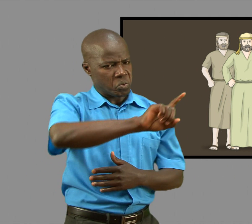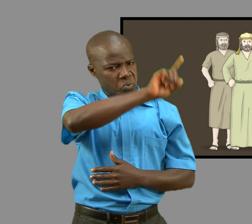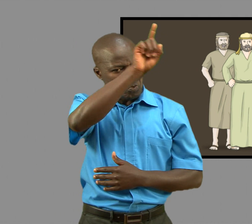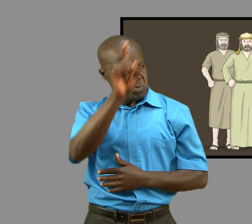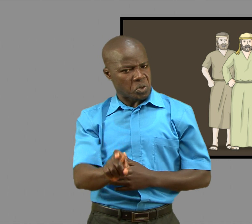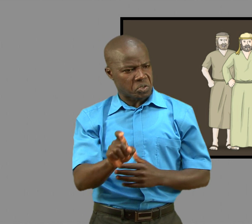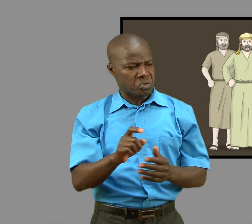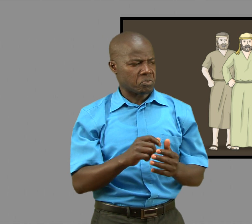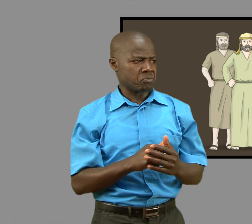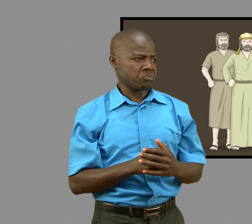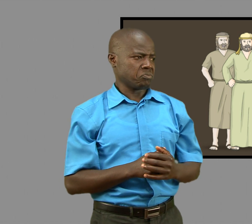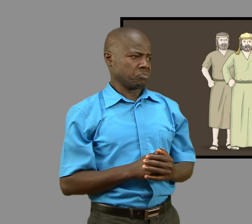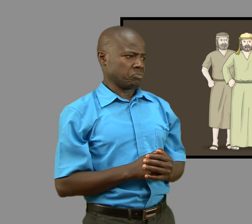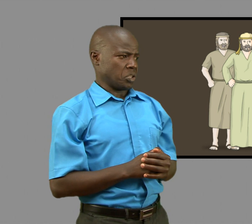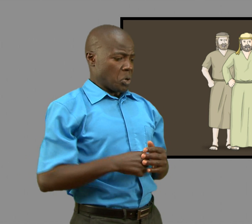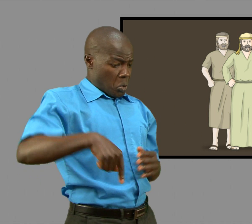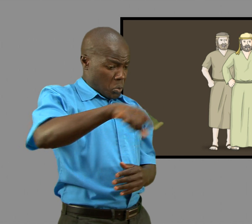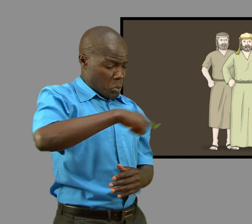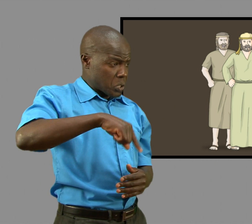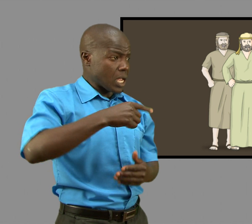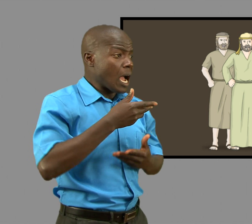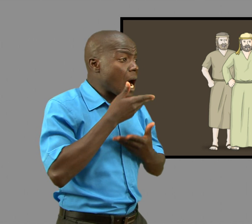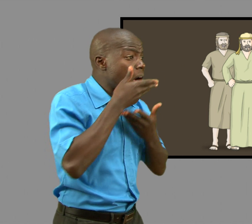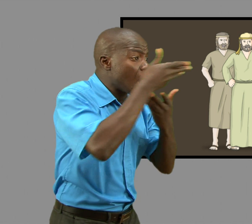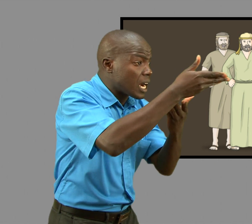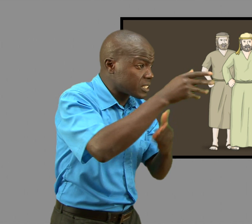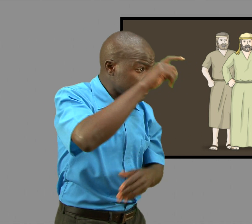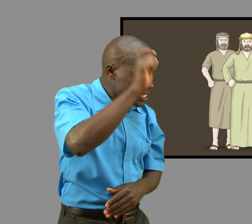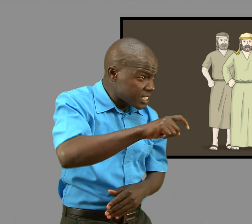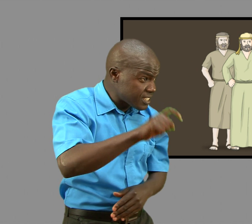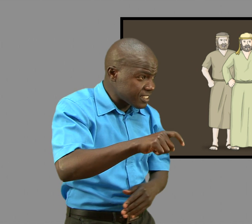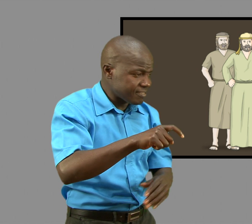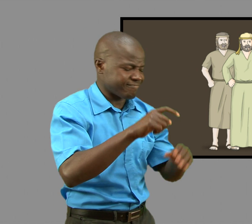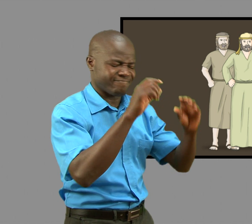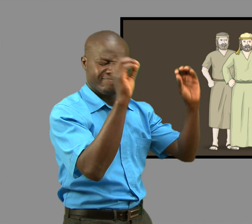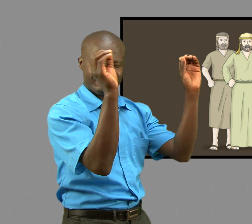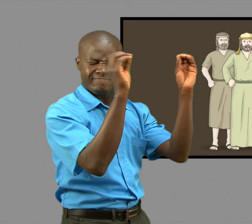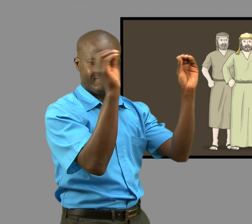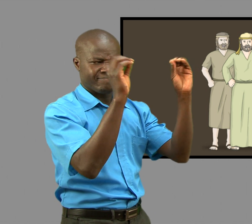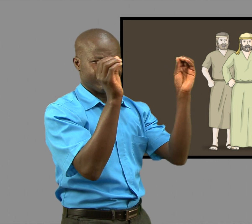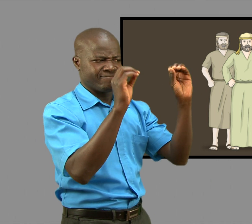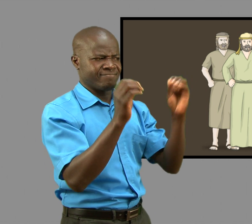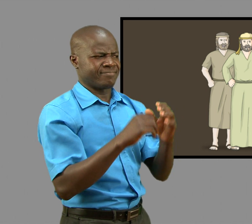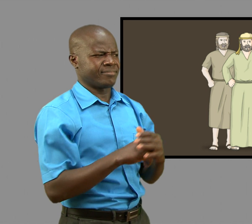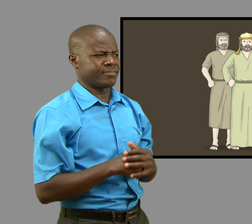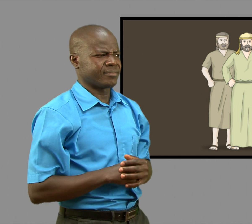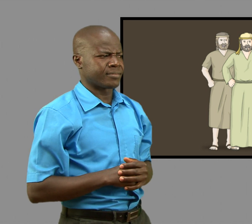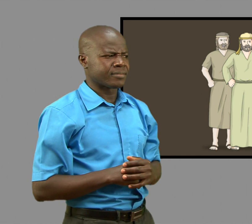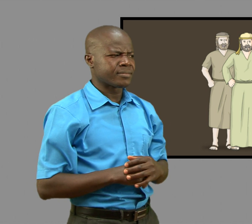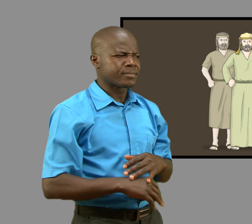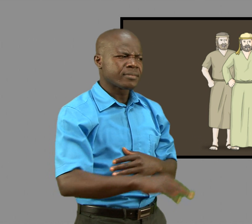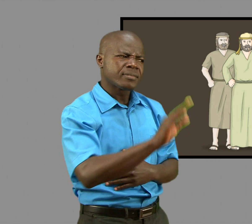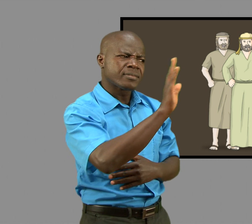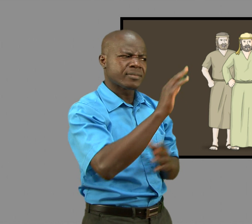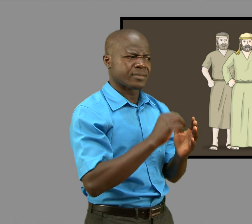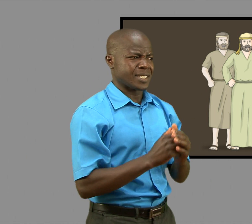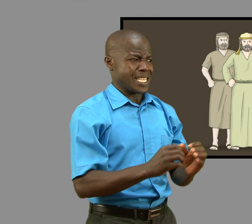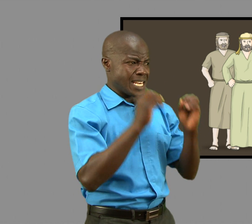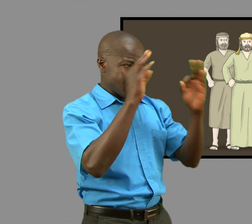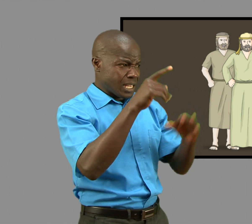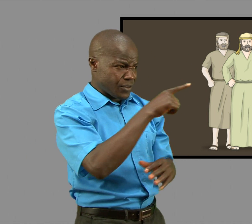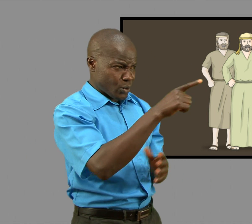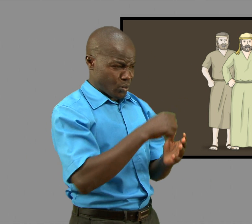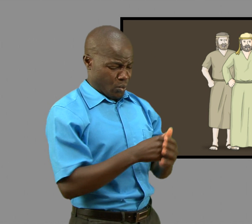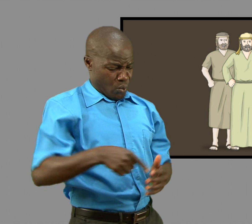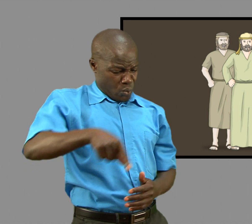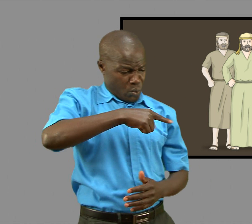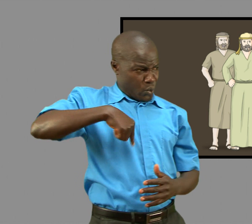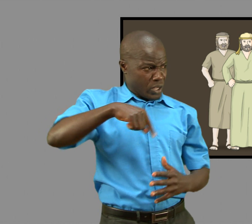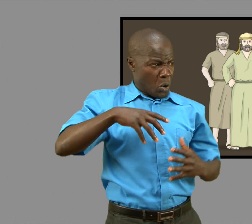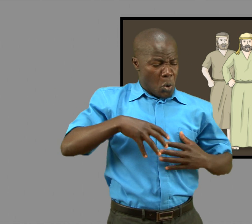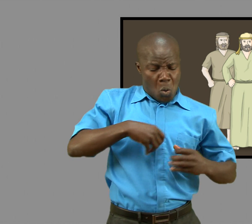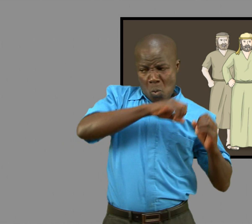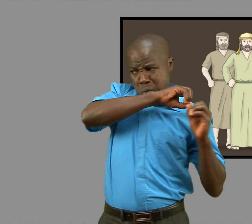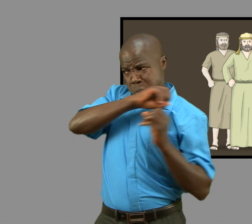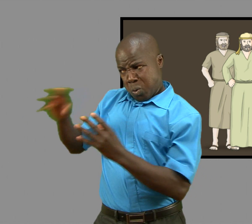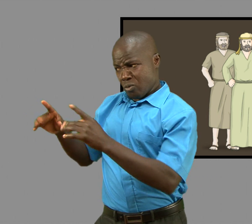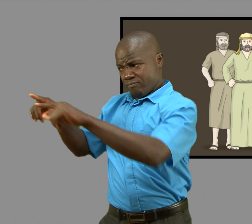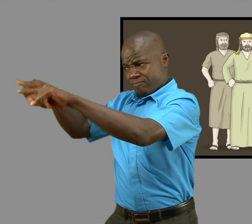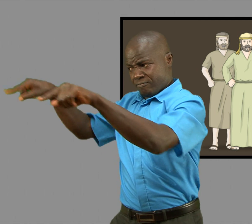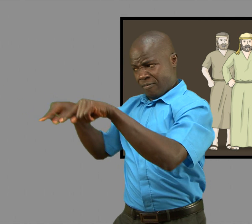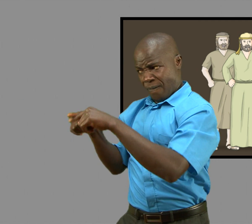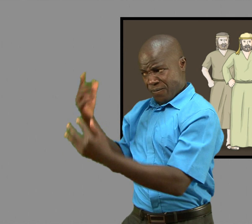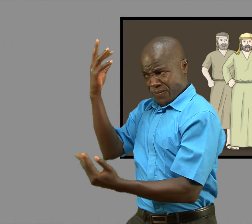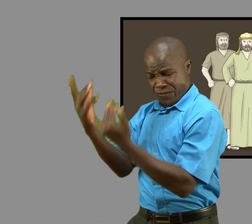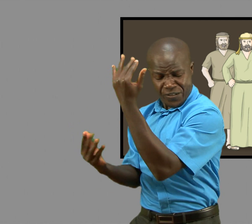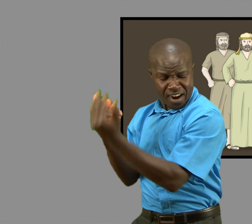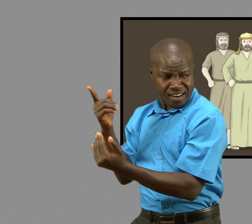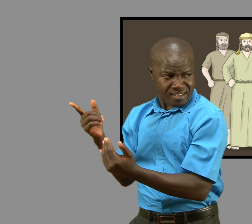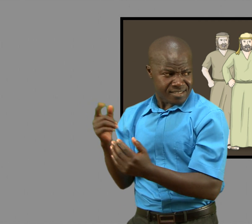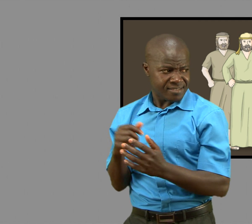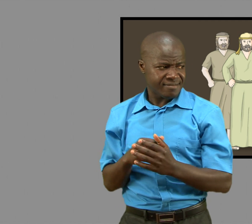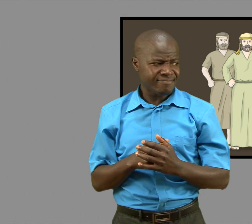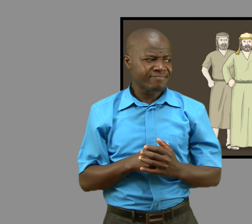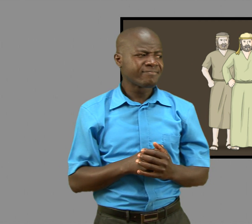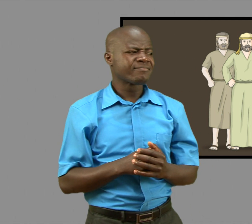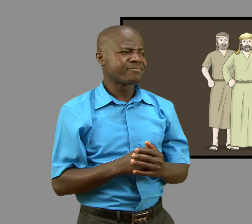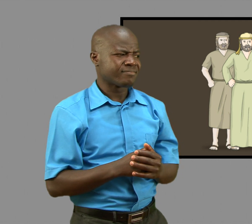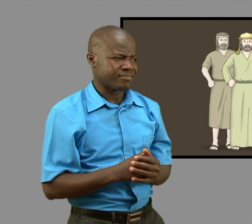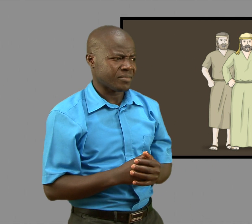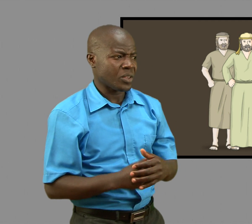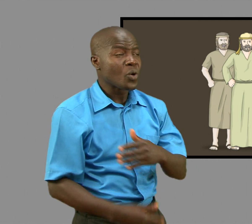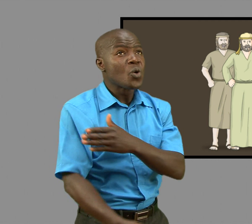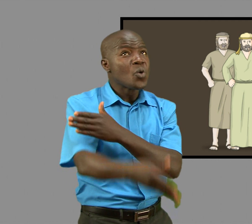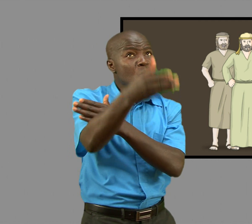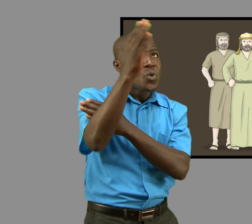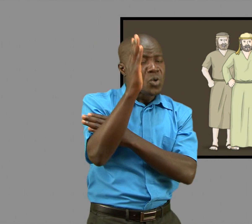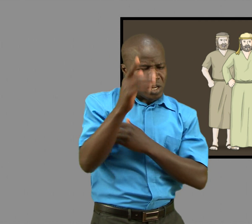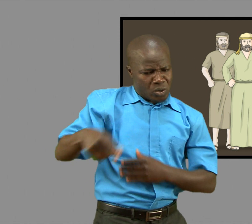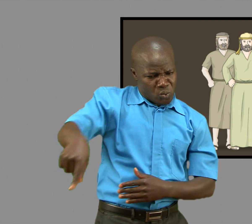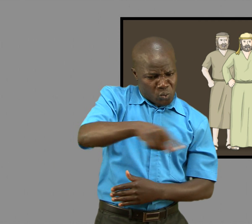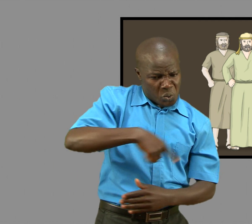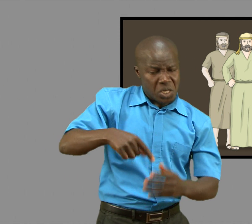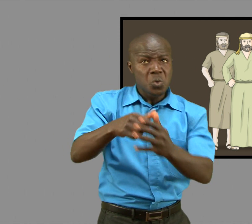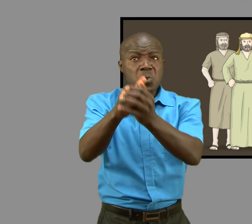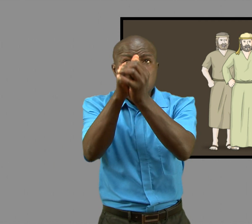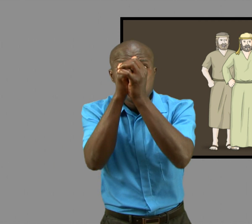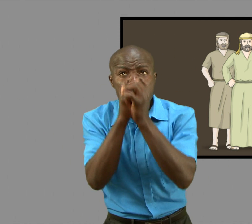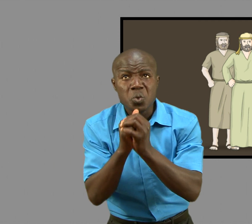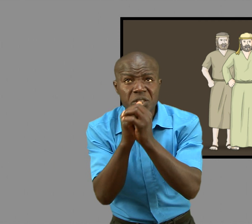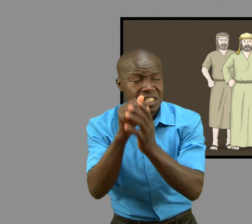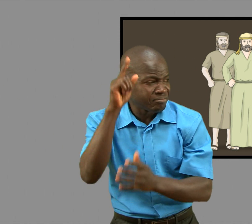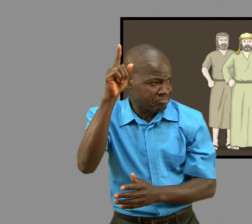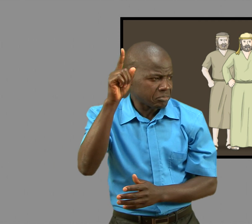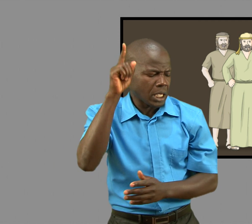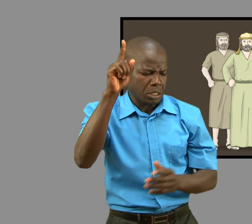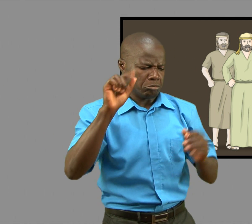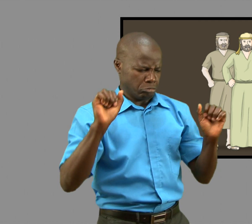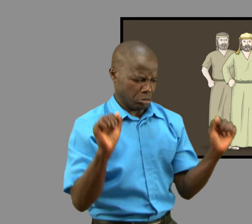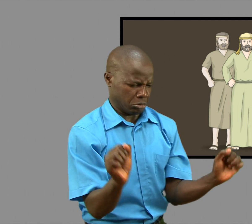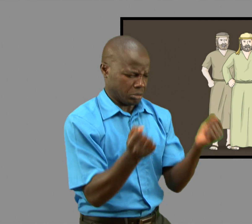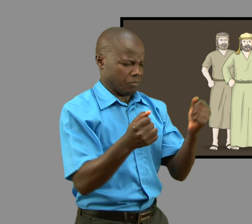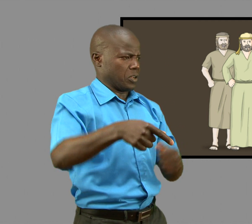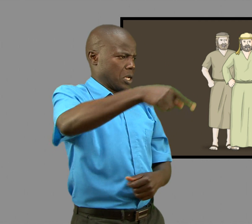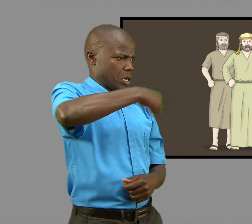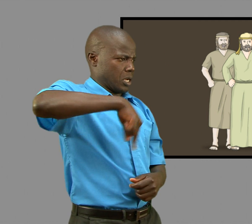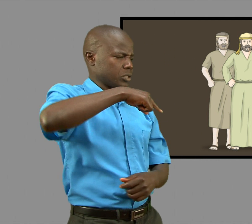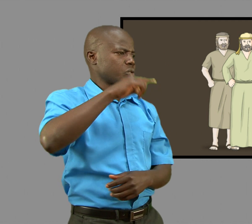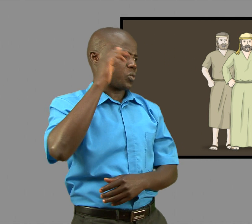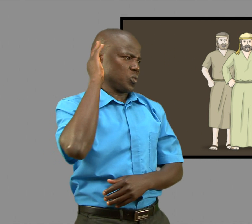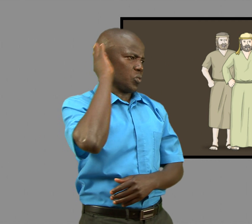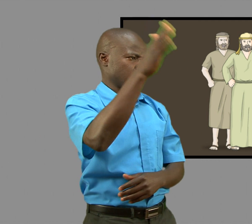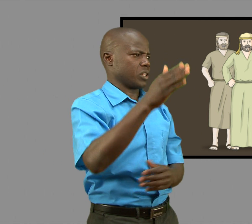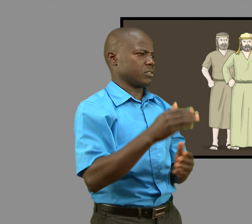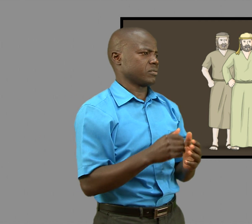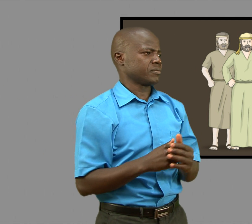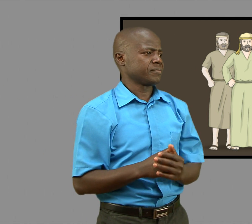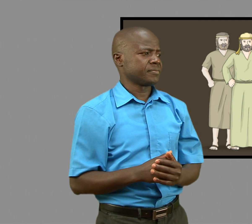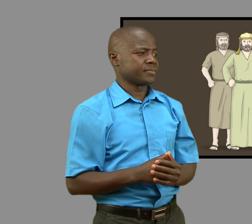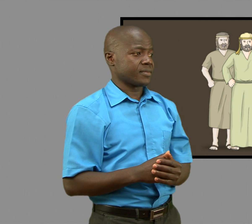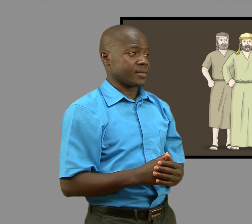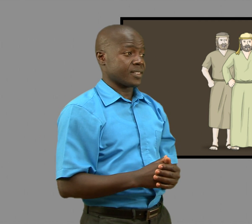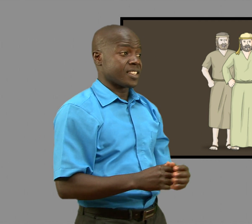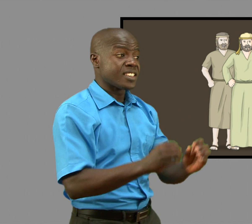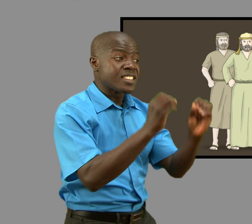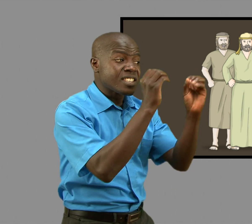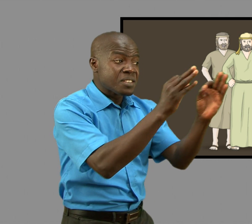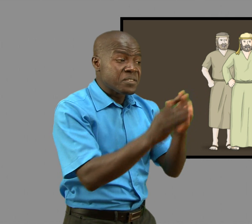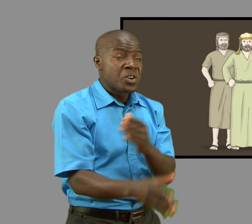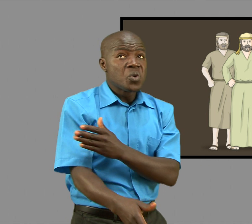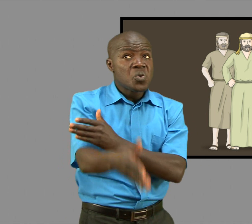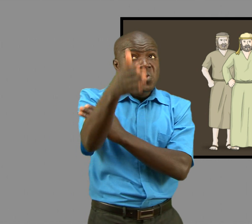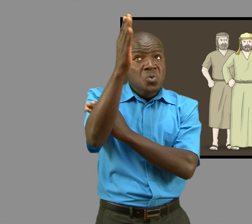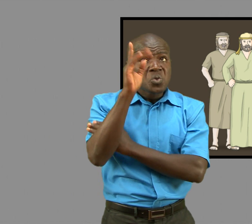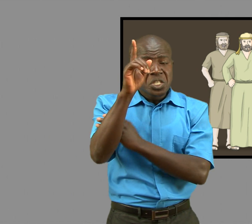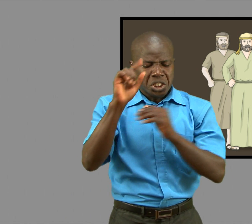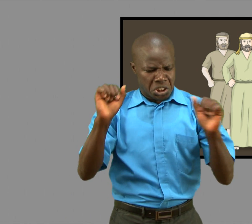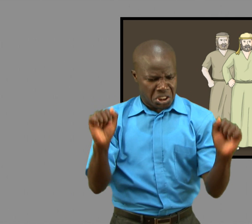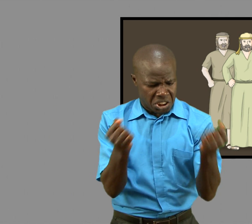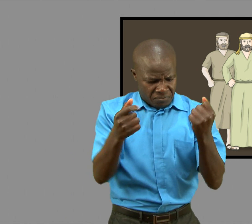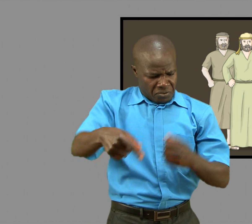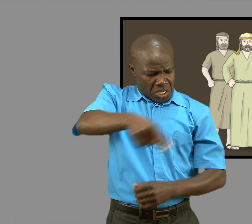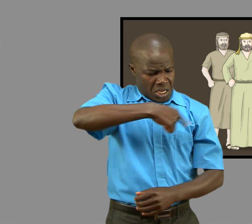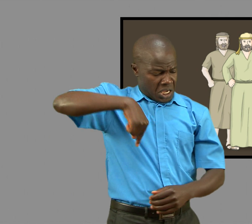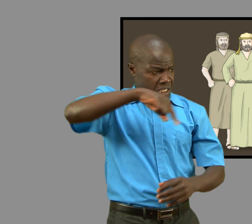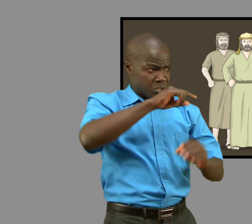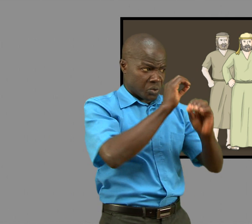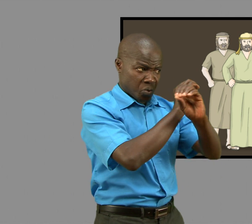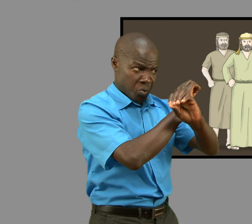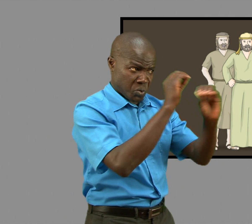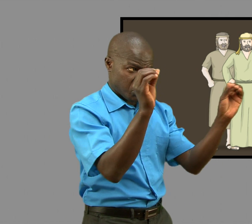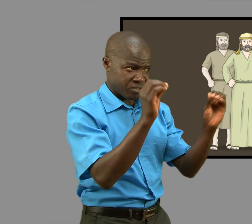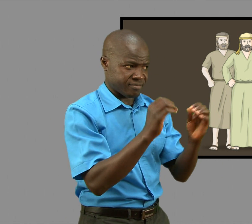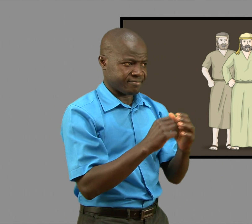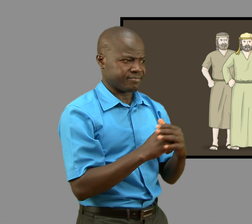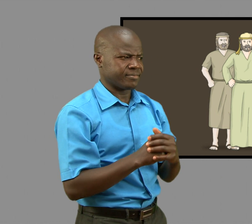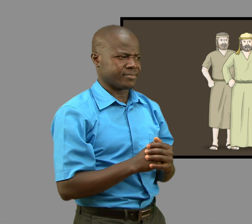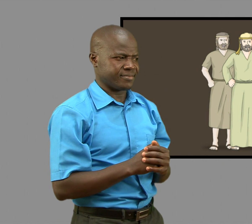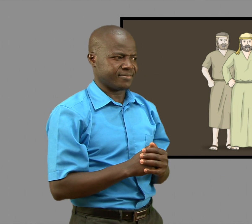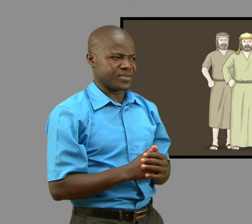If the God whom we serve exists, then He is able to deliver us from the blazing fiery furnace and from your hand, O king.